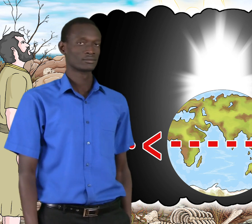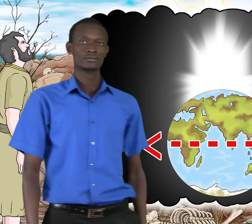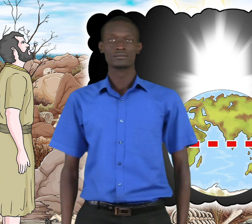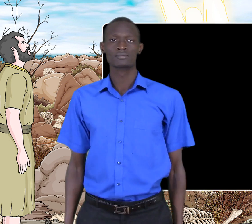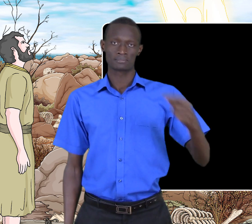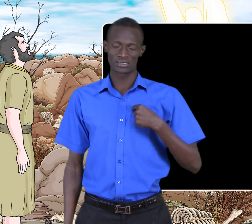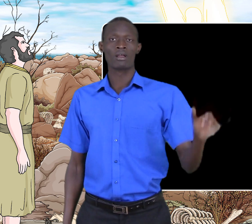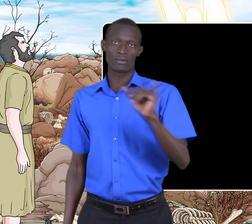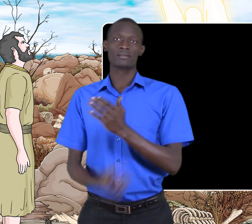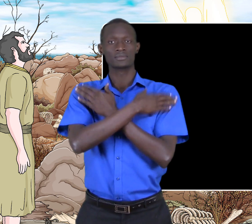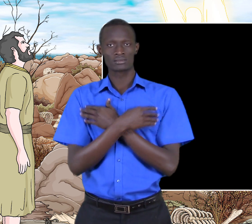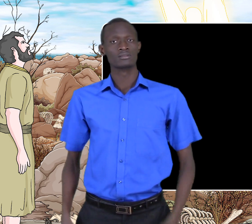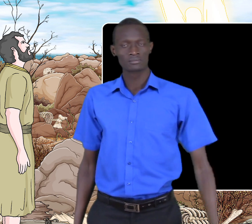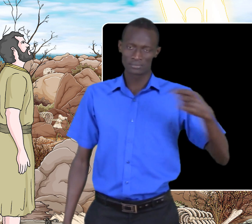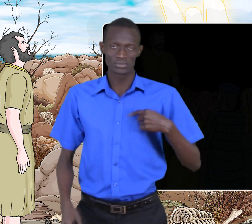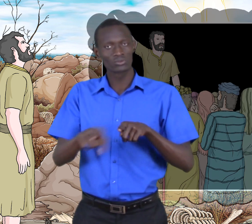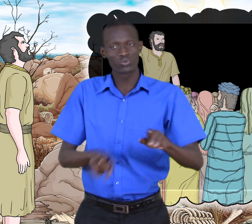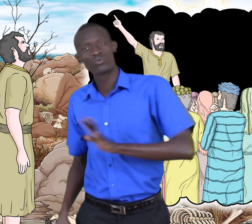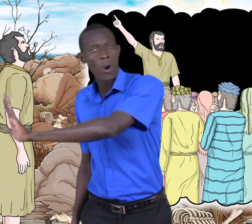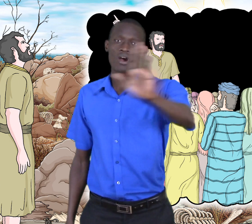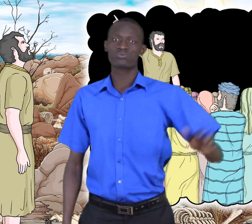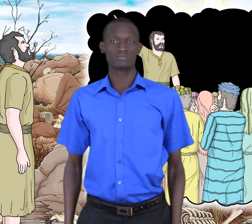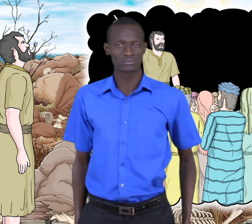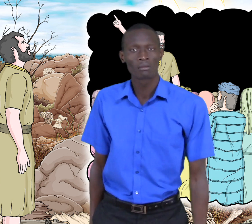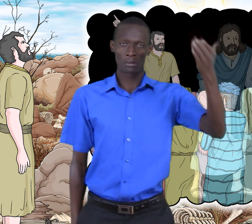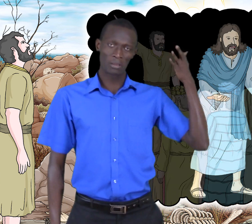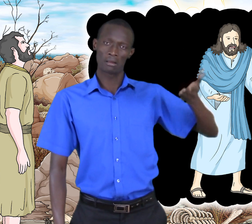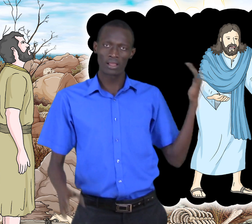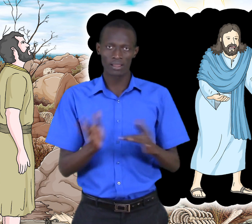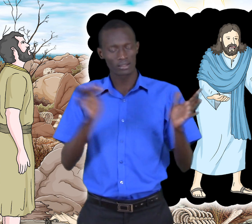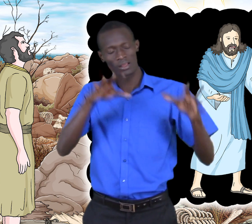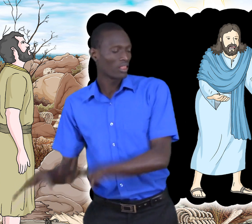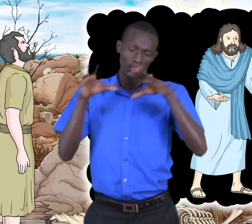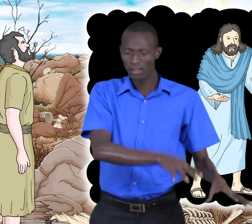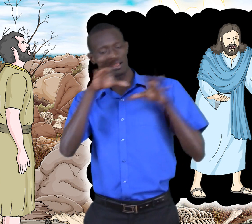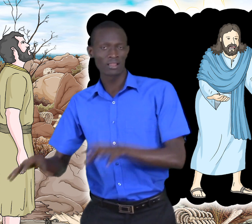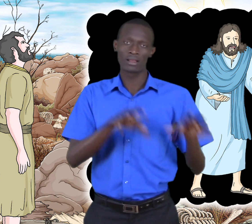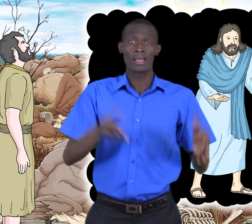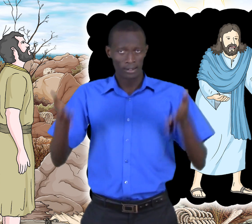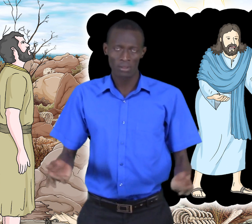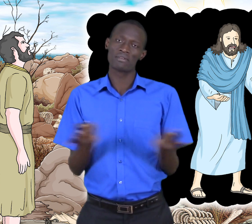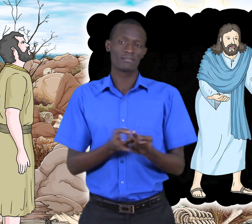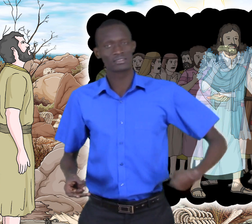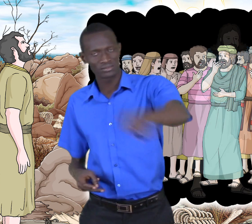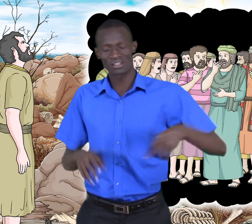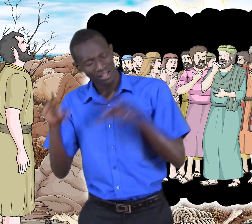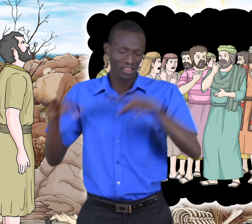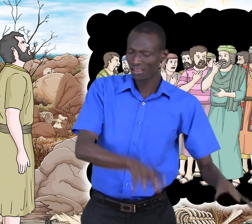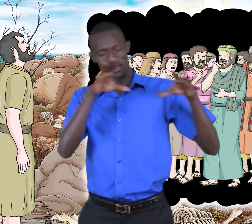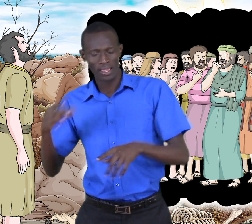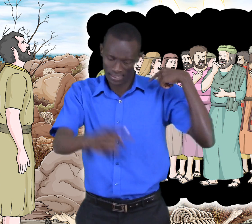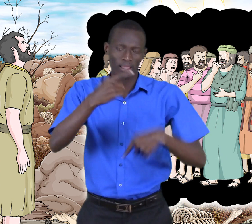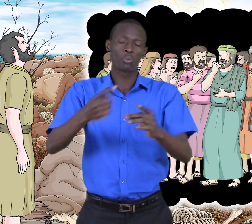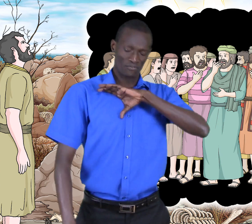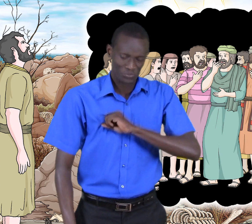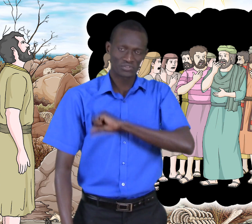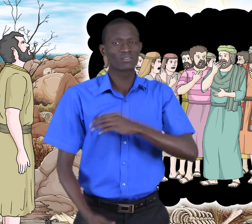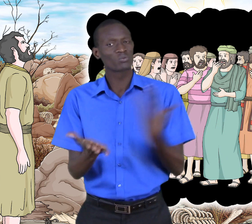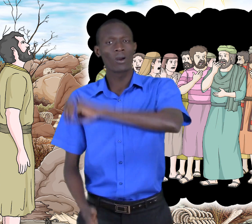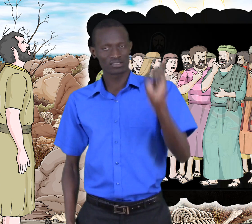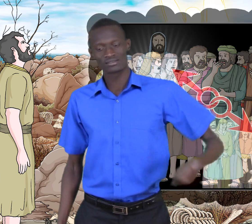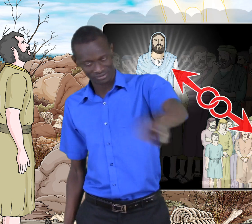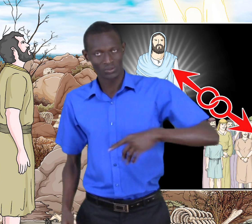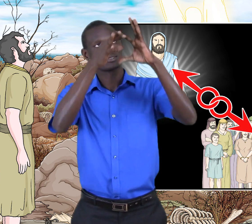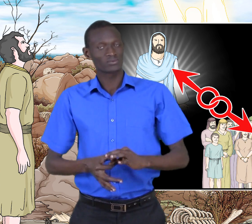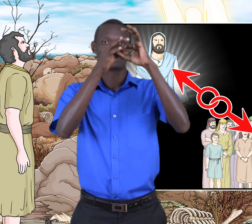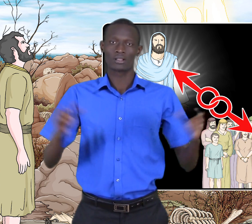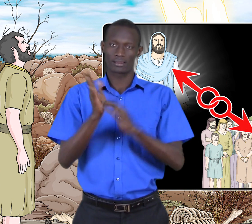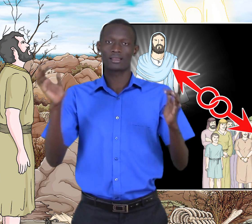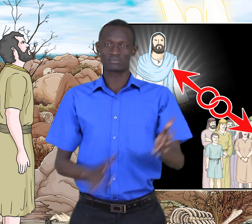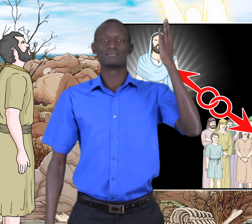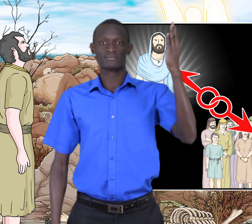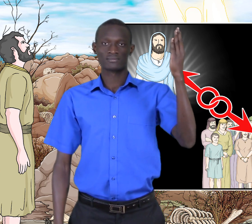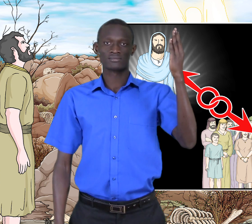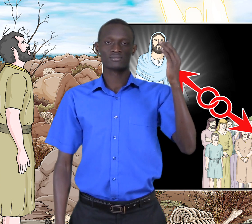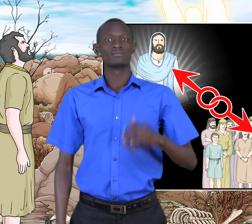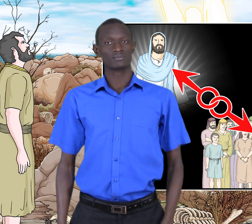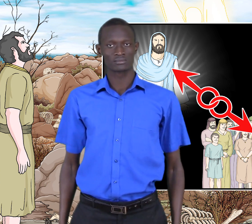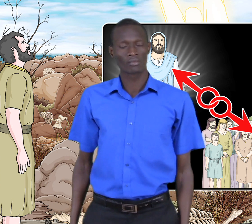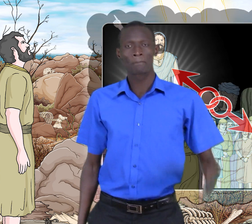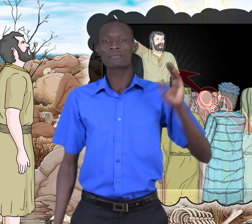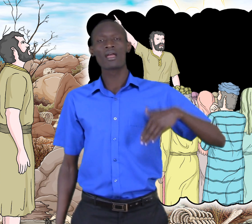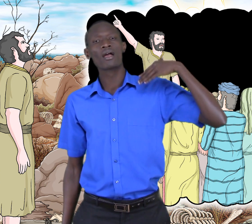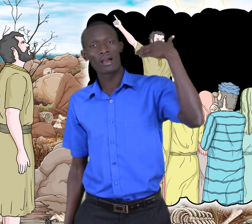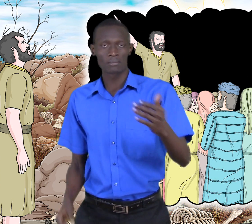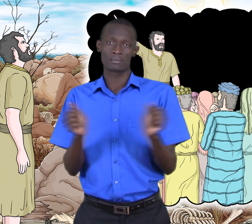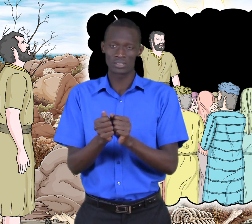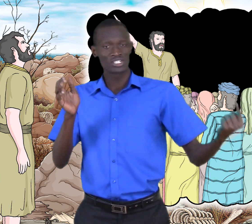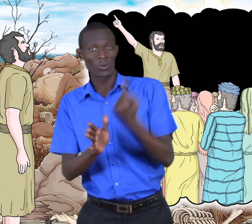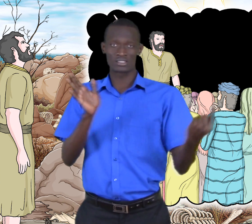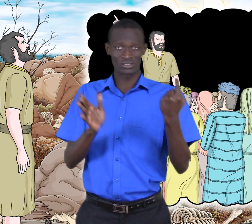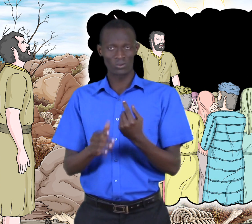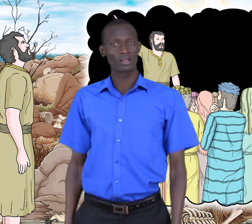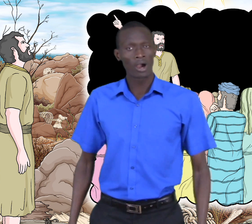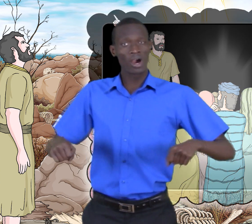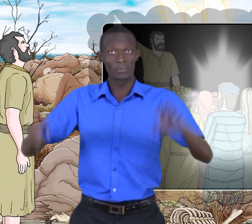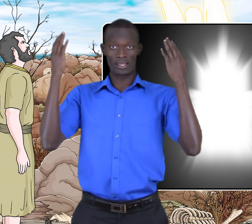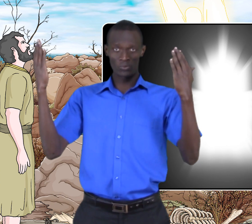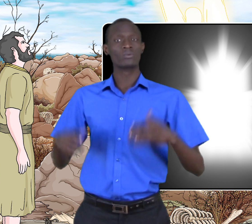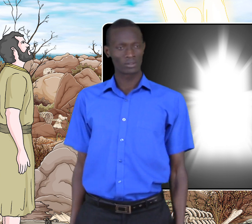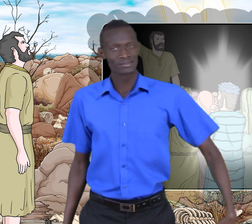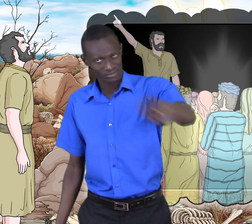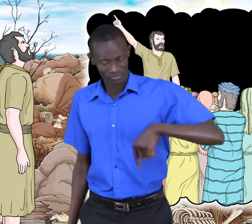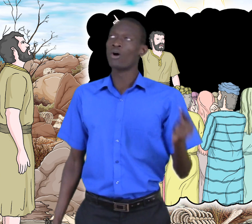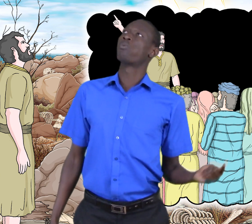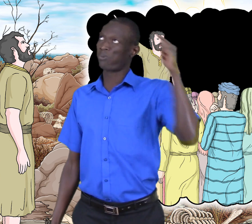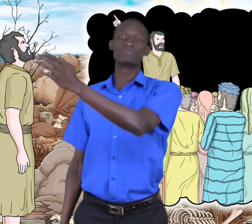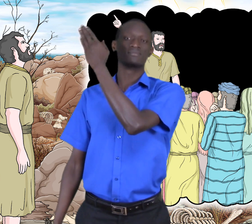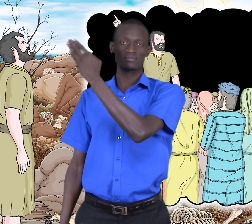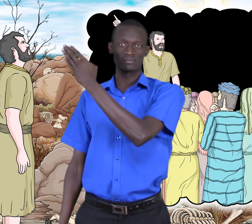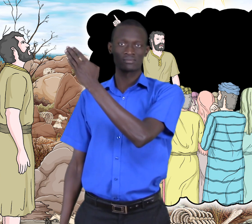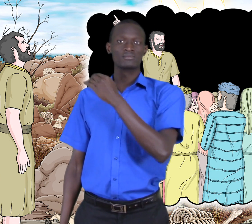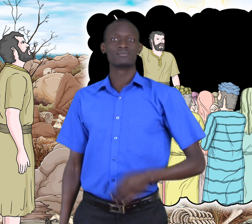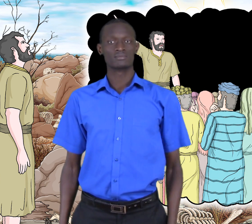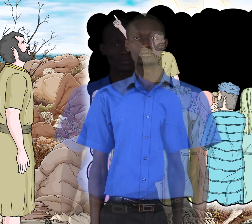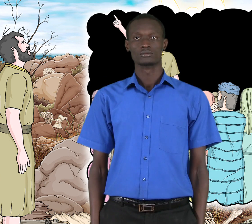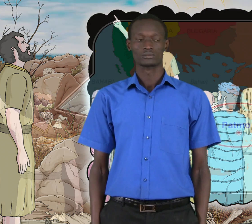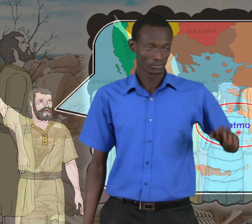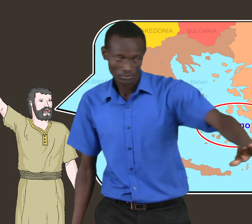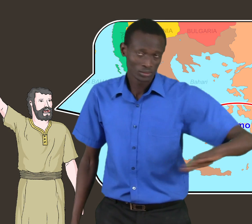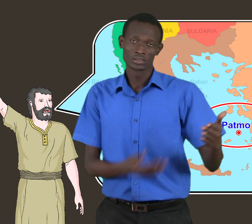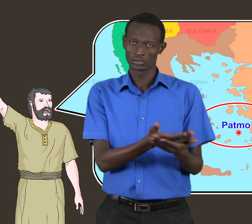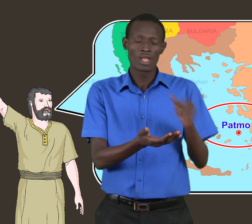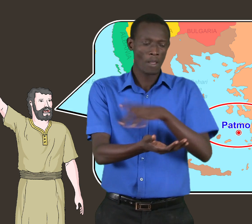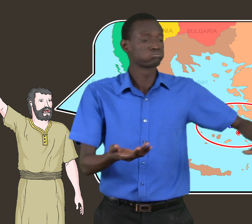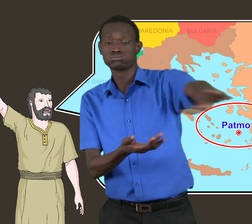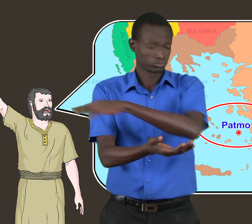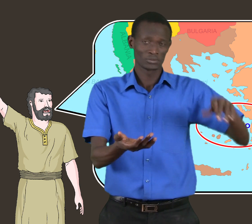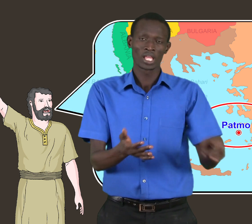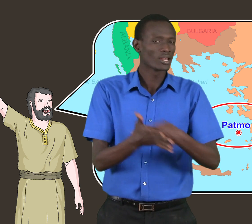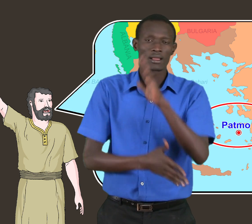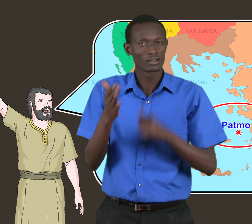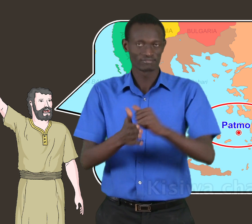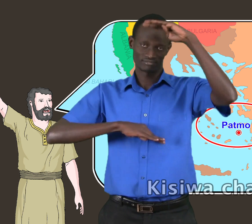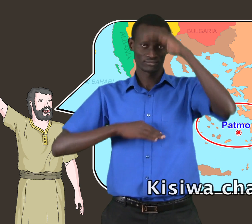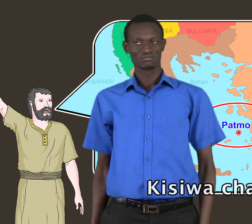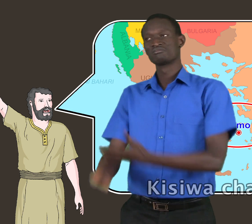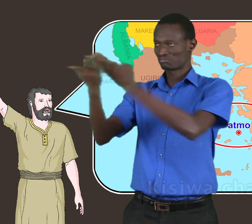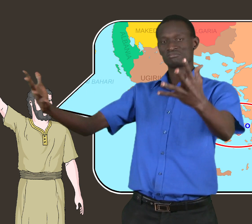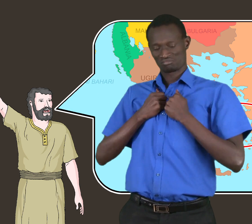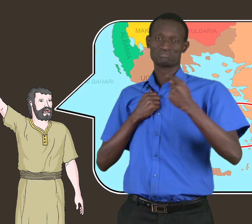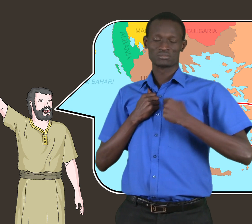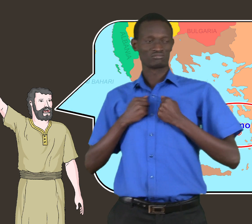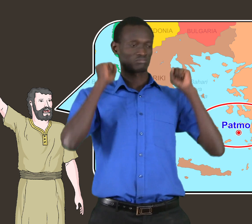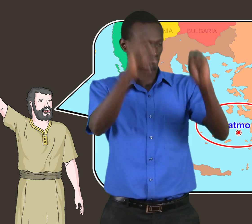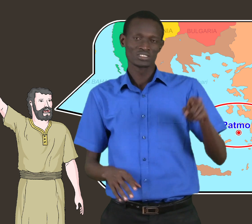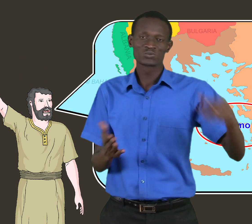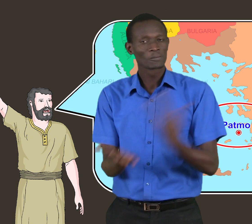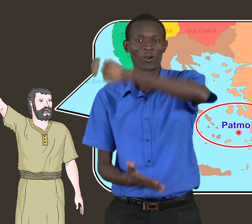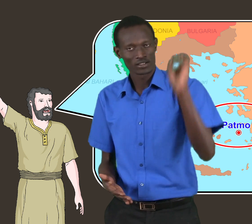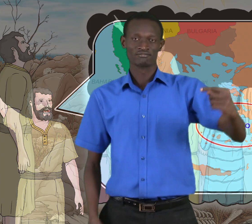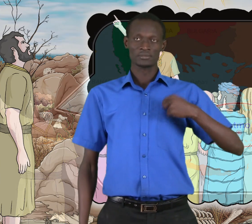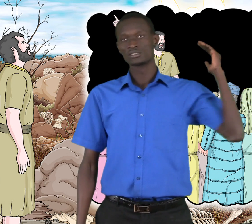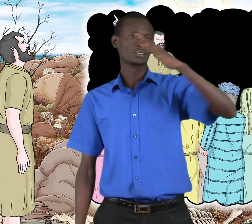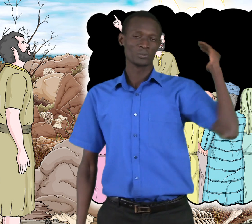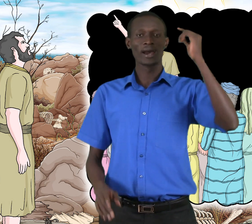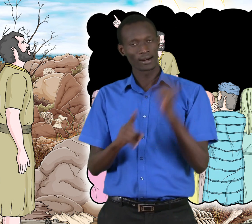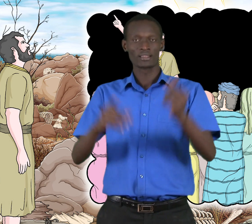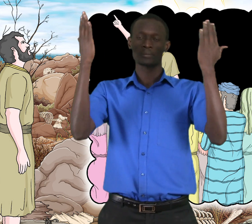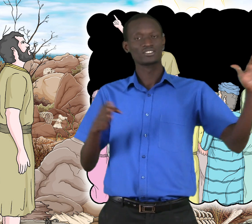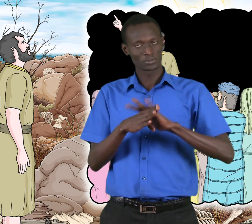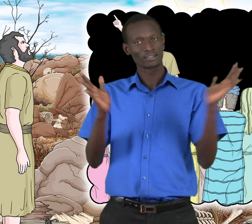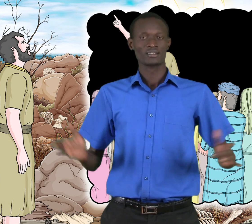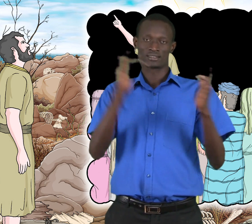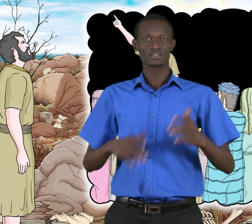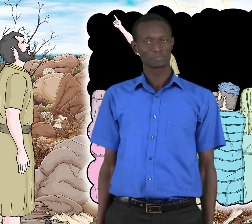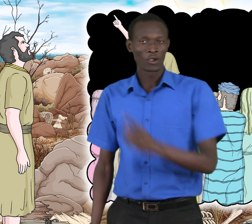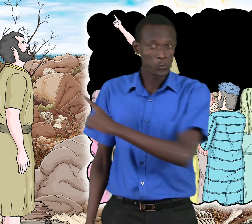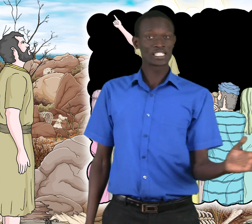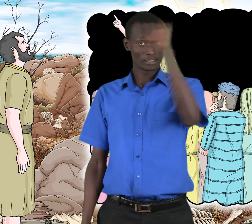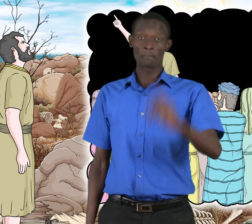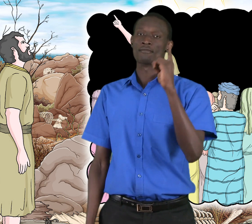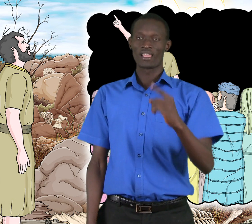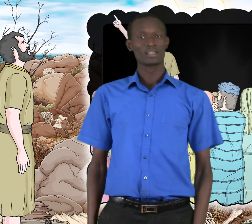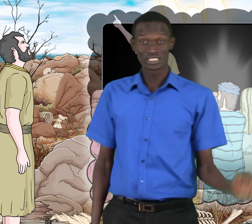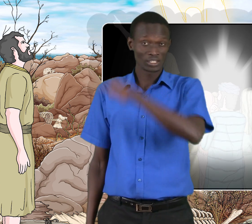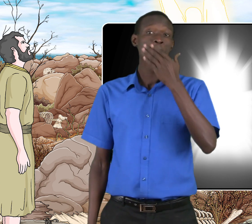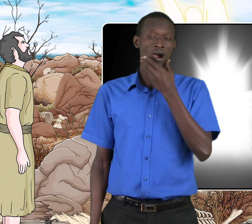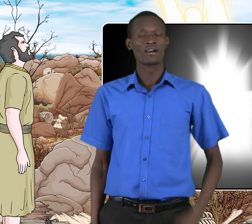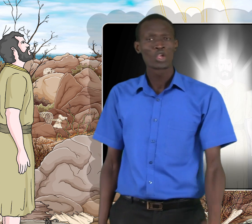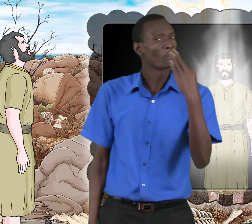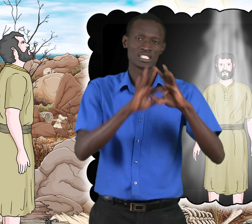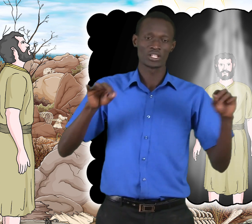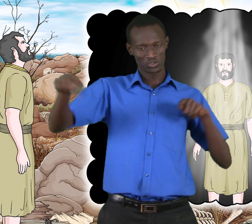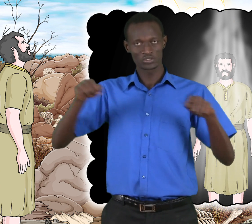I, John, your brother and partner in the tribulation and kingdom and perseverance that are in Jesus, was on the island of Patmos because of the word of God and my testimony about Jesus.